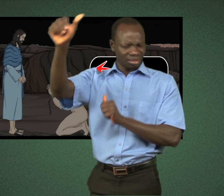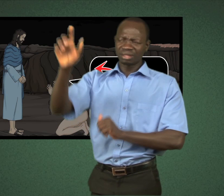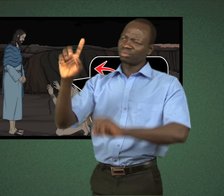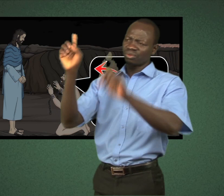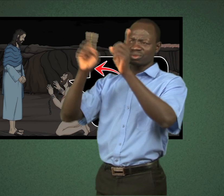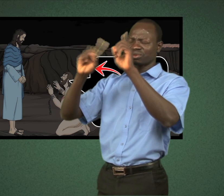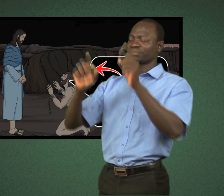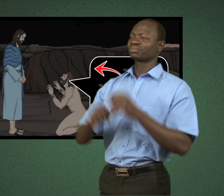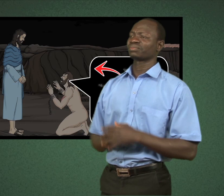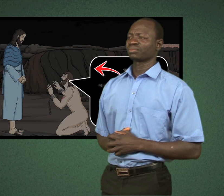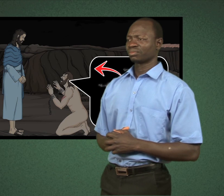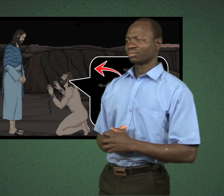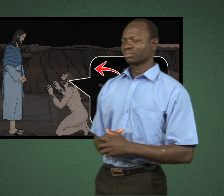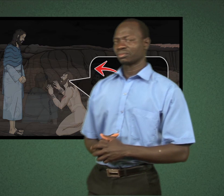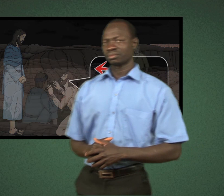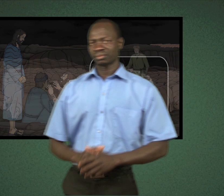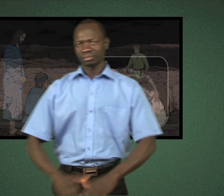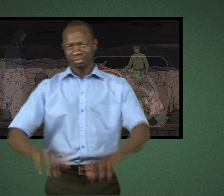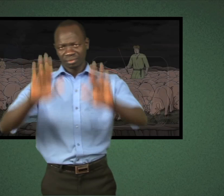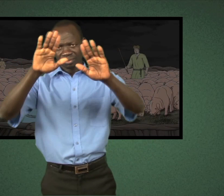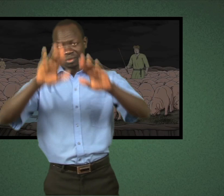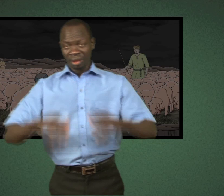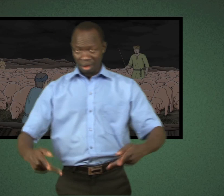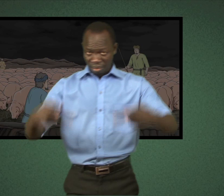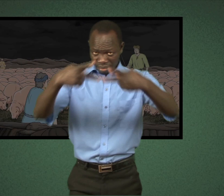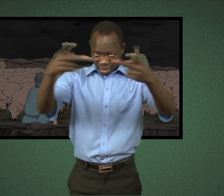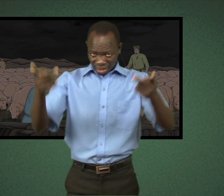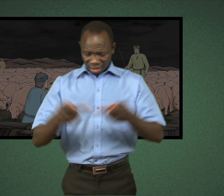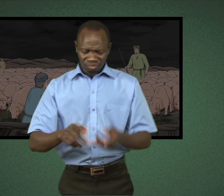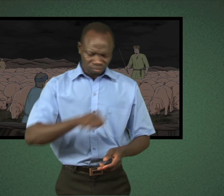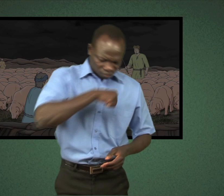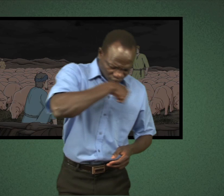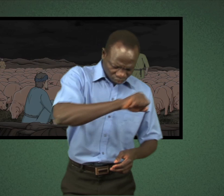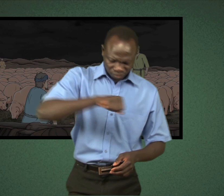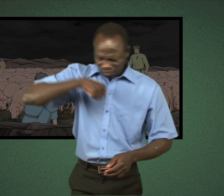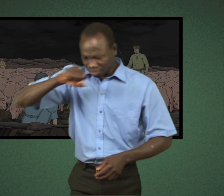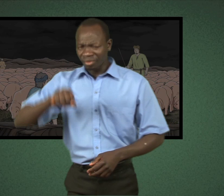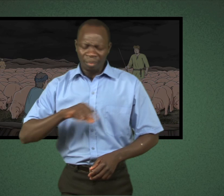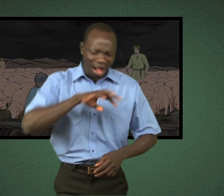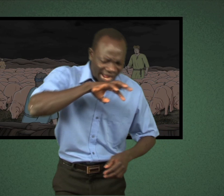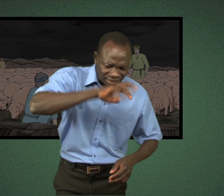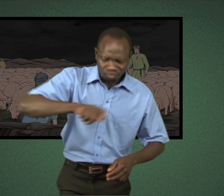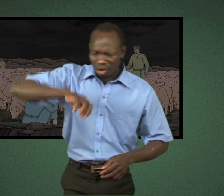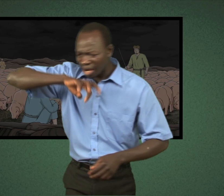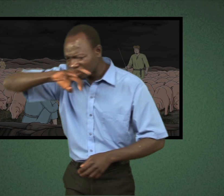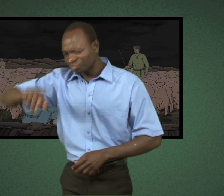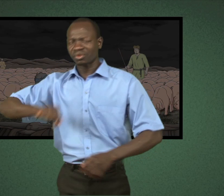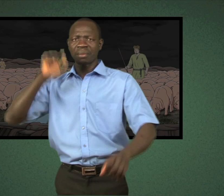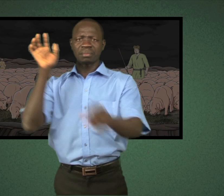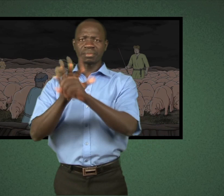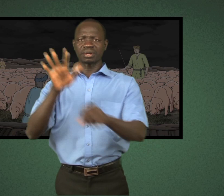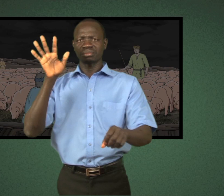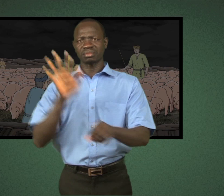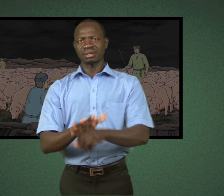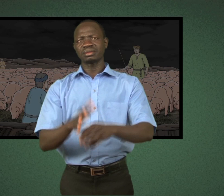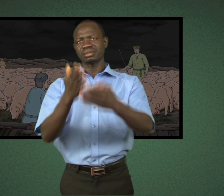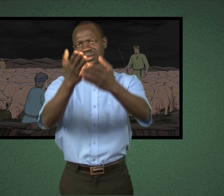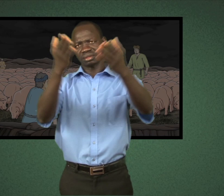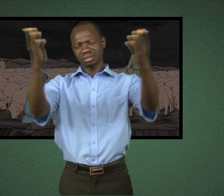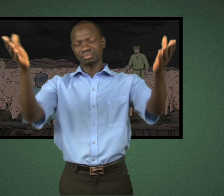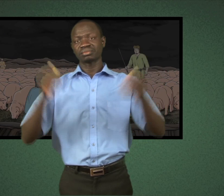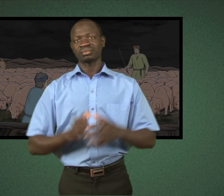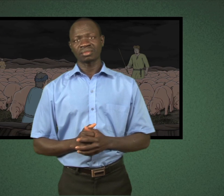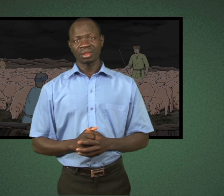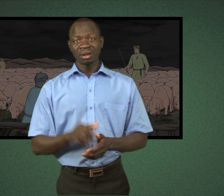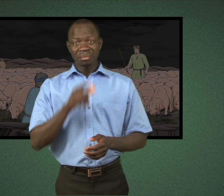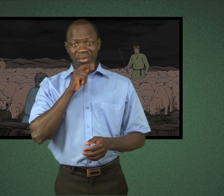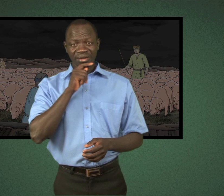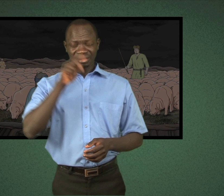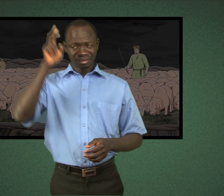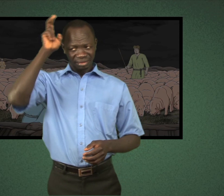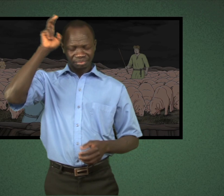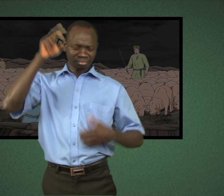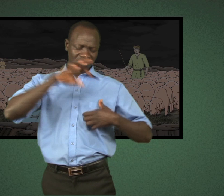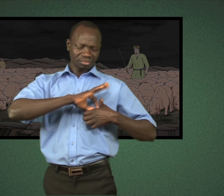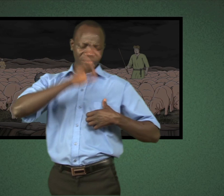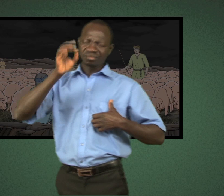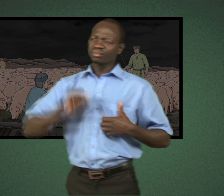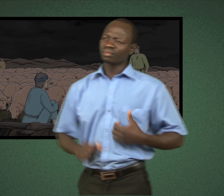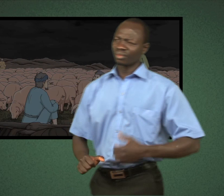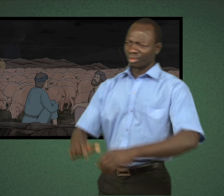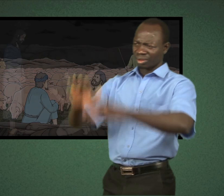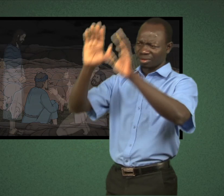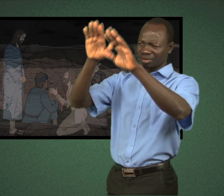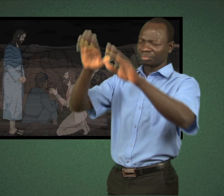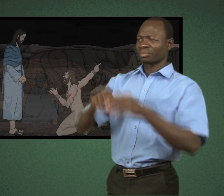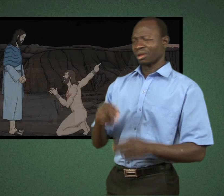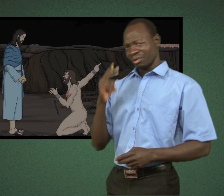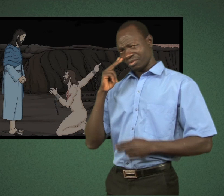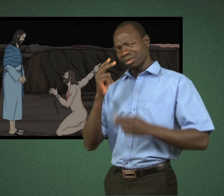There on the nearby hillside a large herd of pigs was feeding.